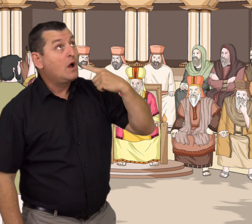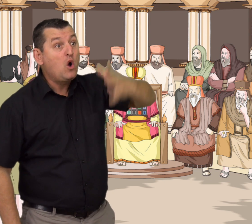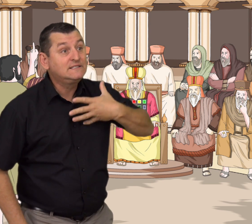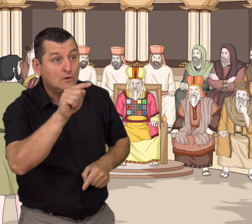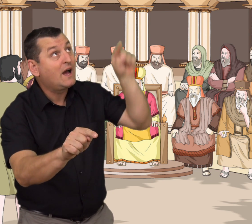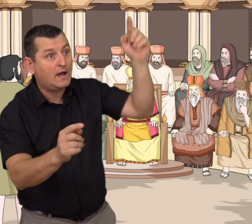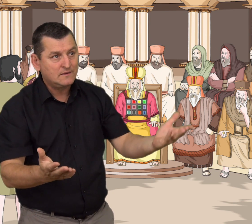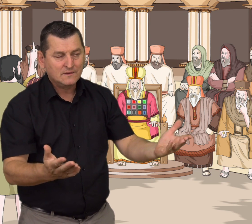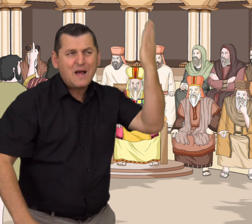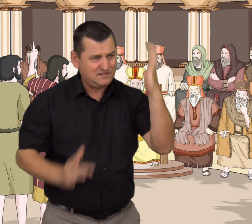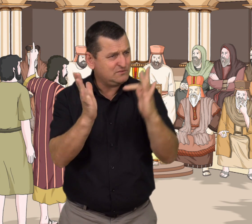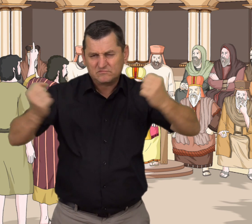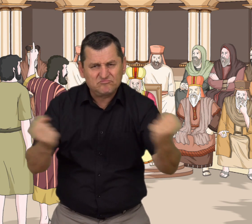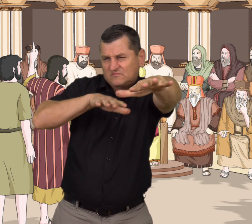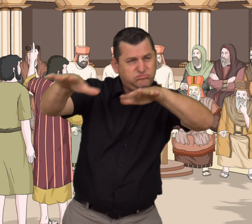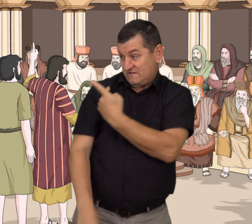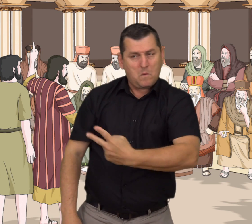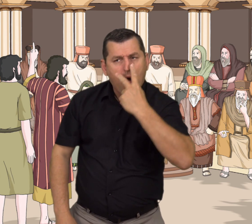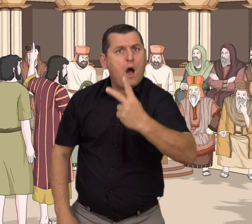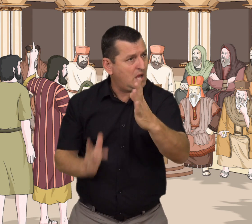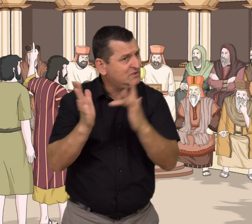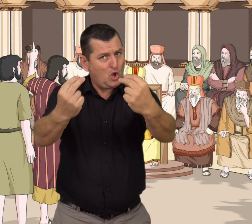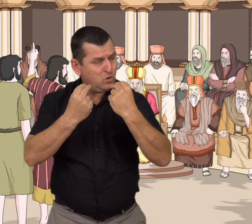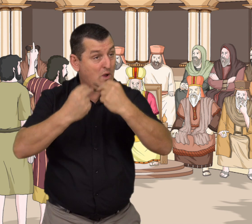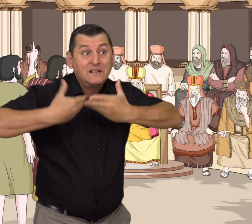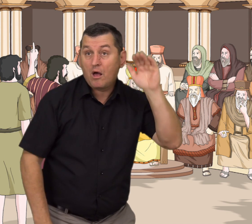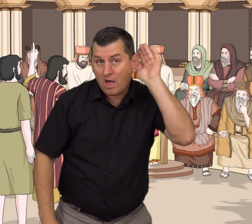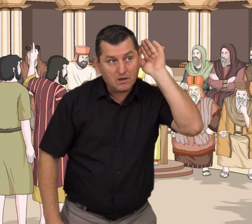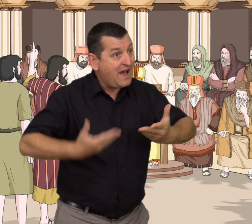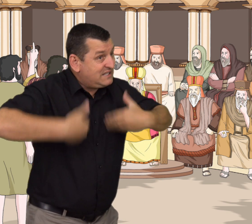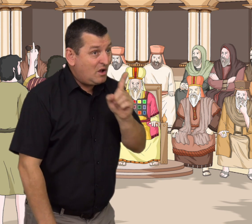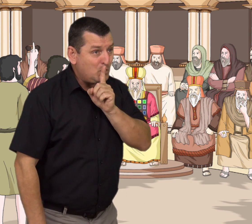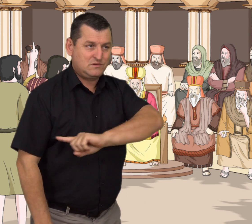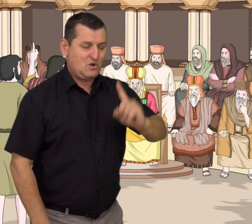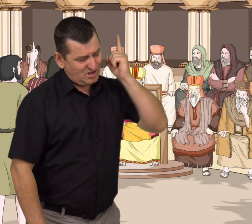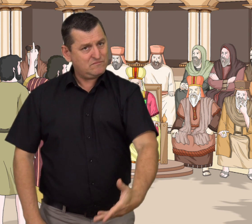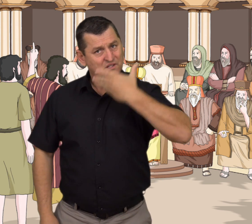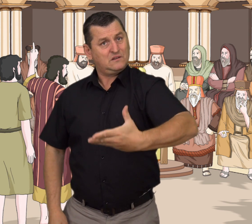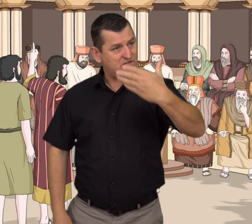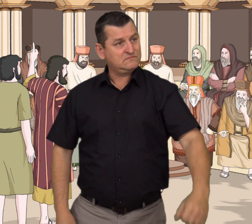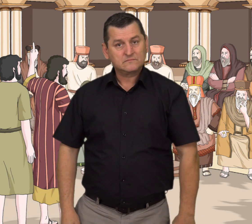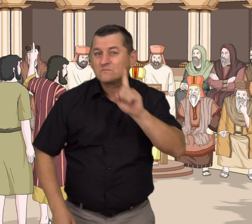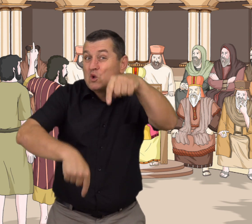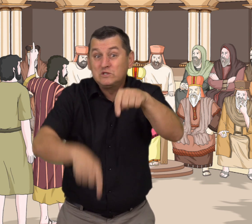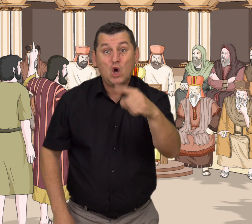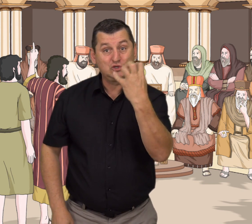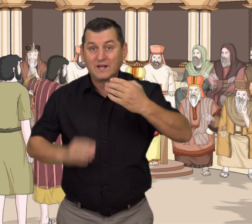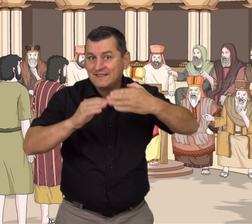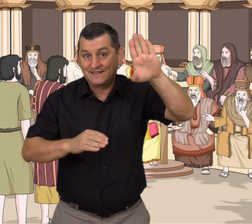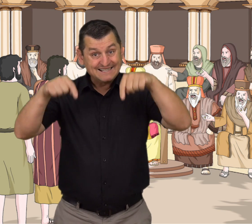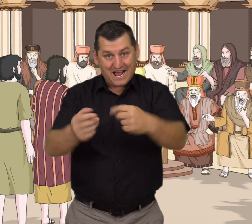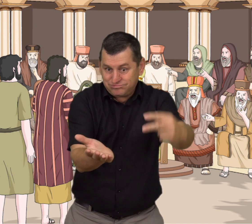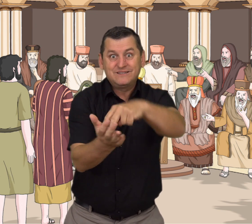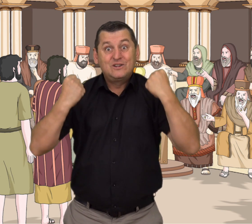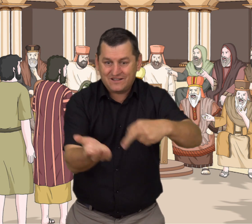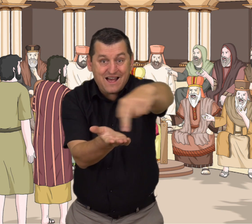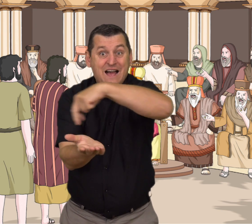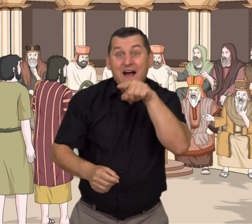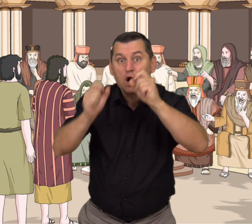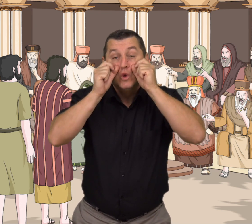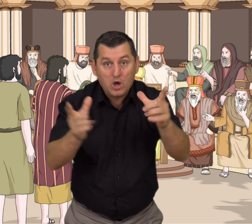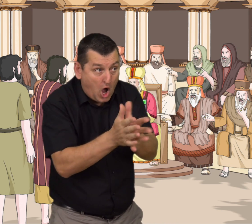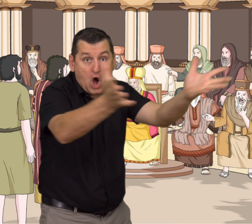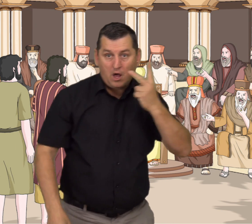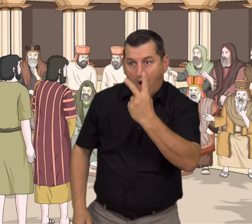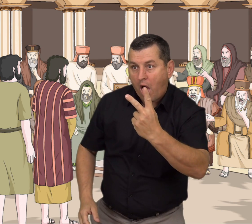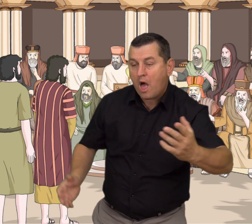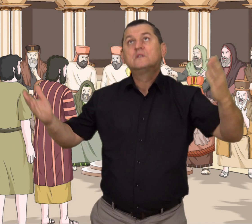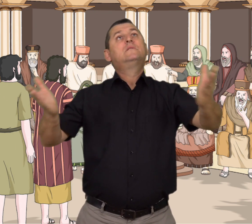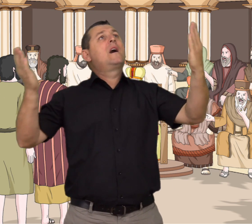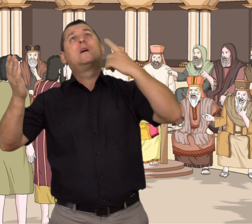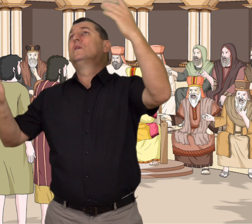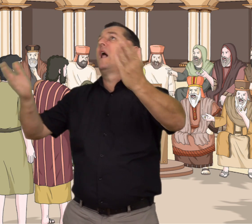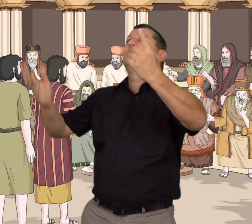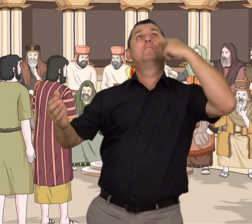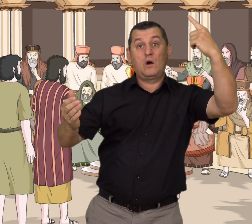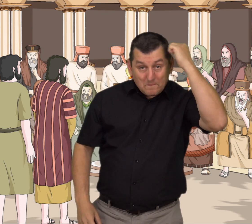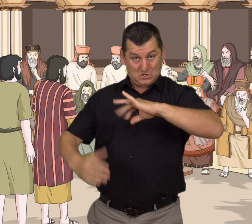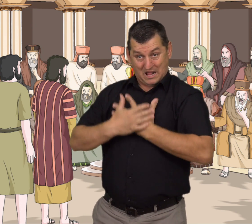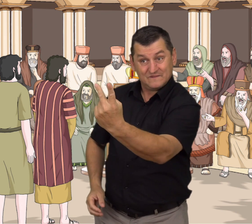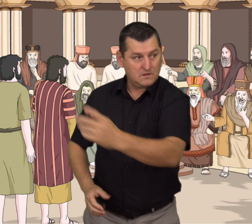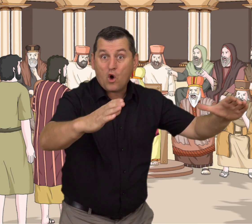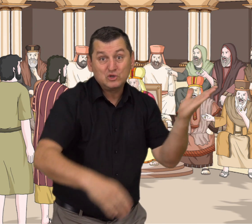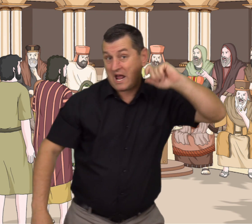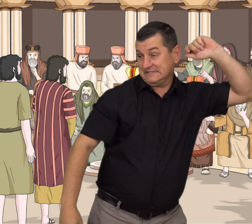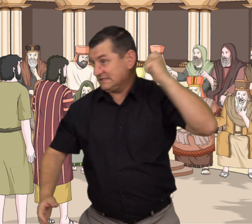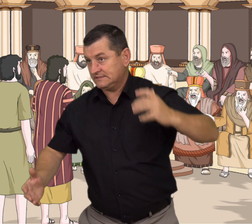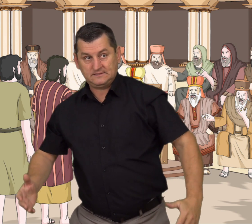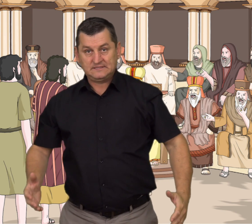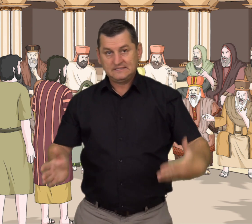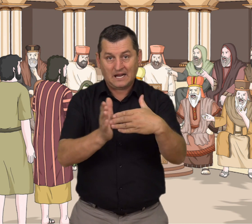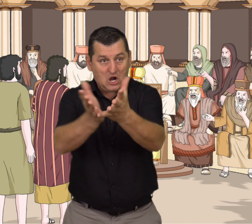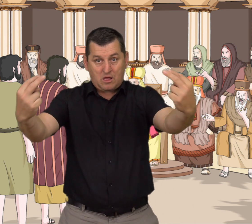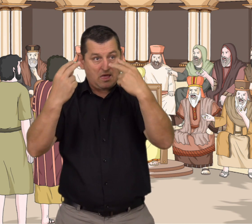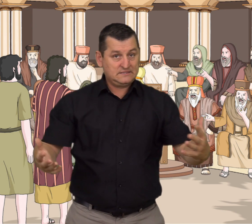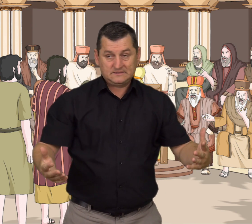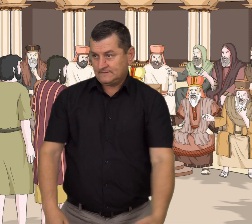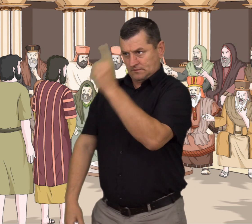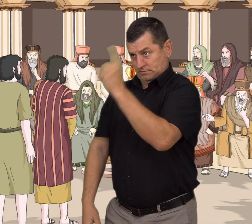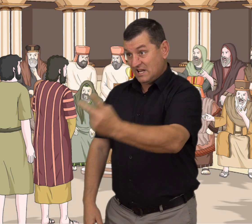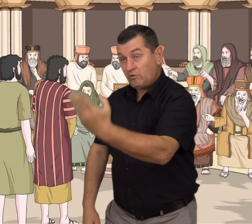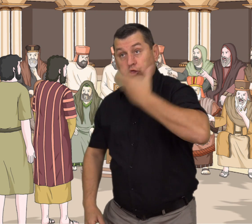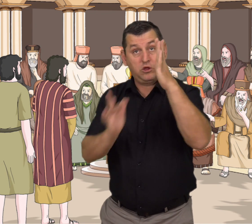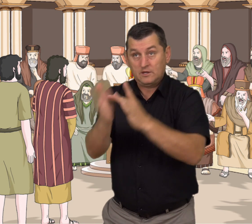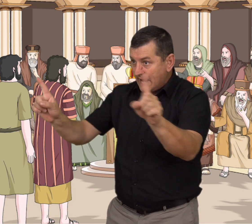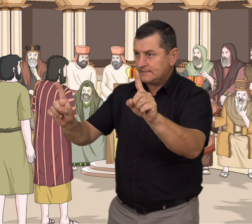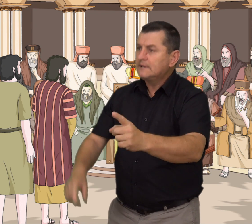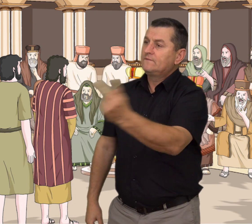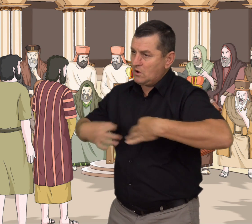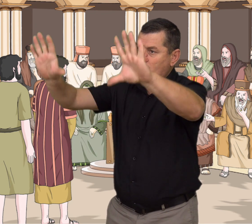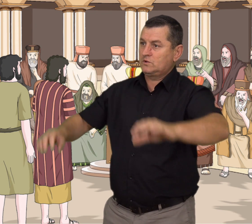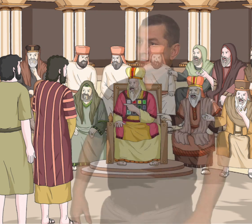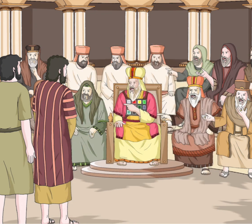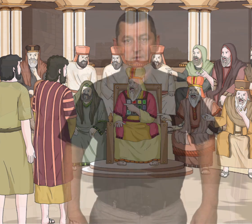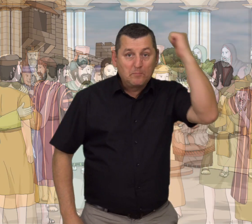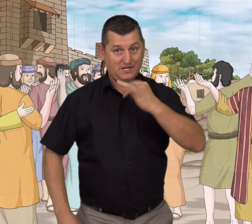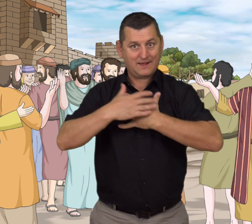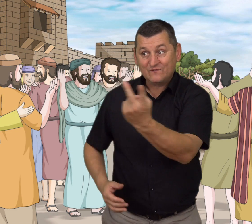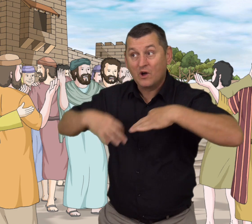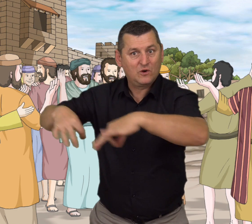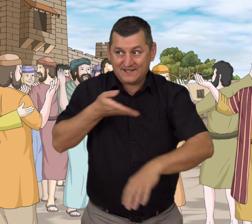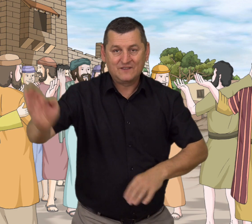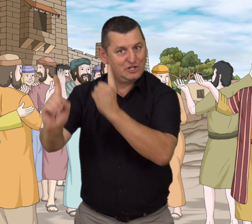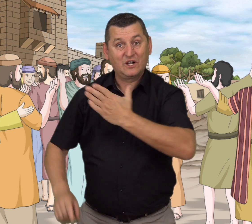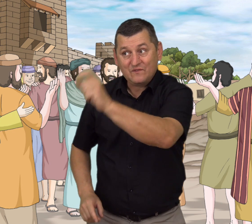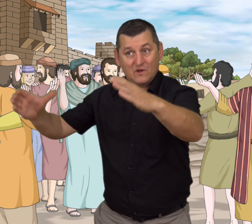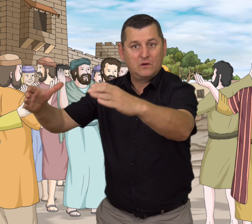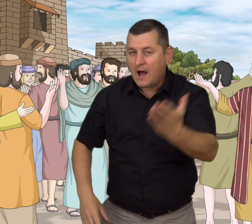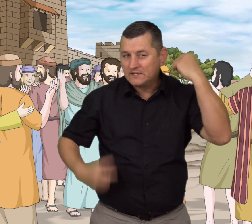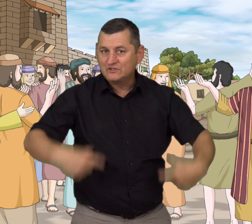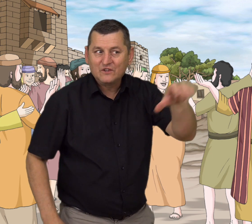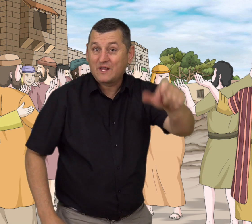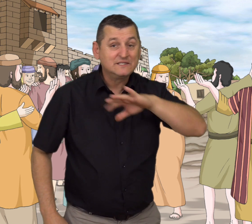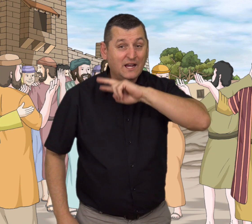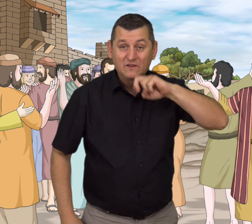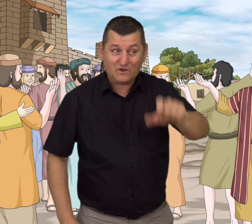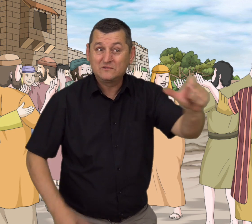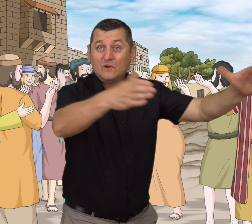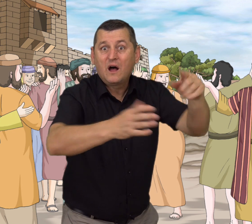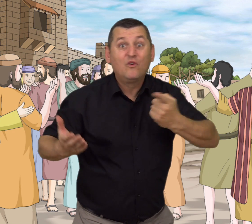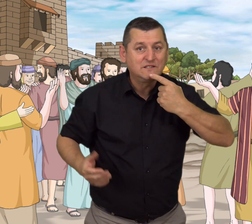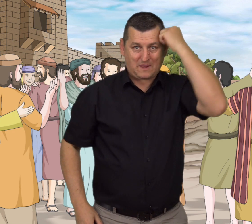But Peter and John replied, “Judge for yourselves whether it is right in God’s sight to listen to you rather than God. For we cannot stop speaking about what we have seen and heard.” After further threats they let them go. They could not find a way to punish them, because all the people were glorifying God for what had happened.